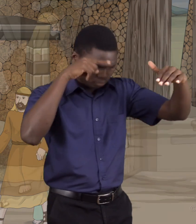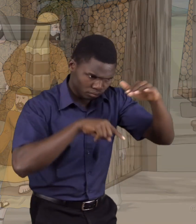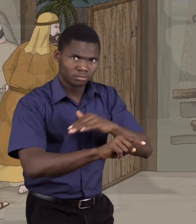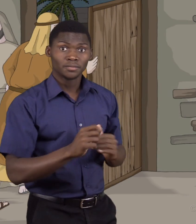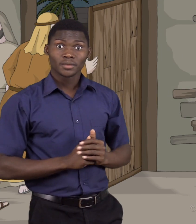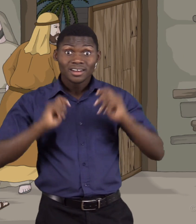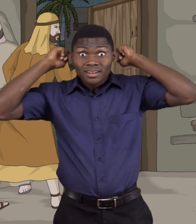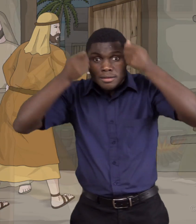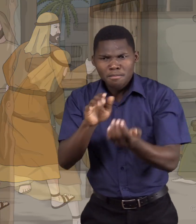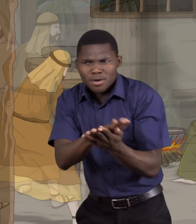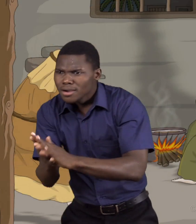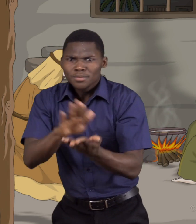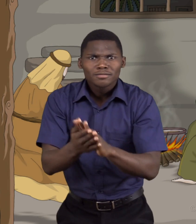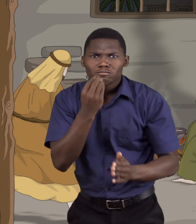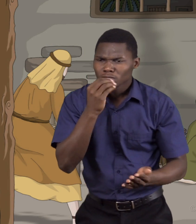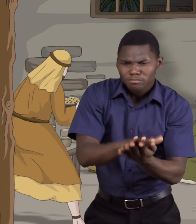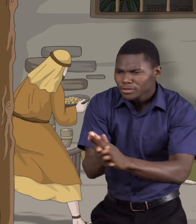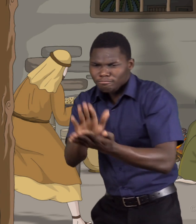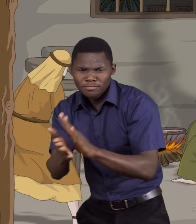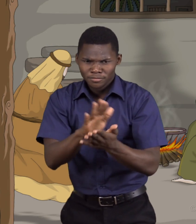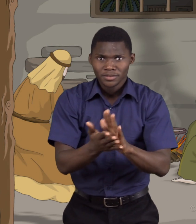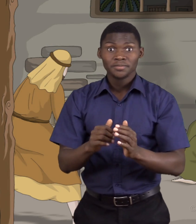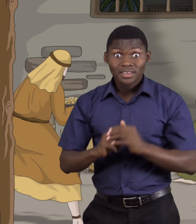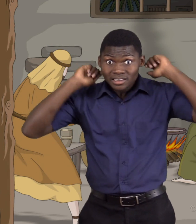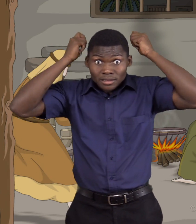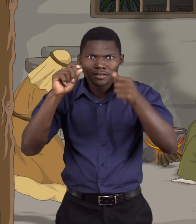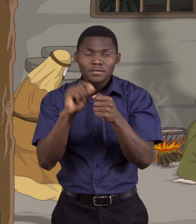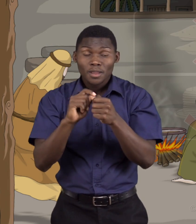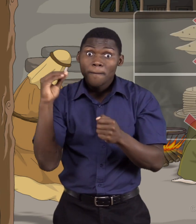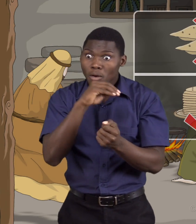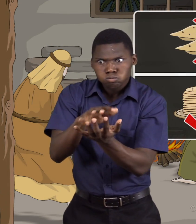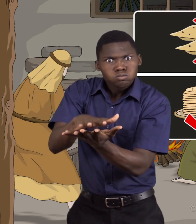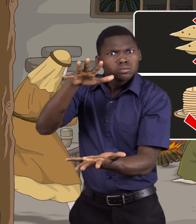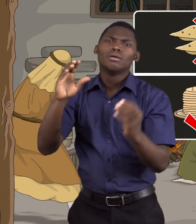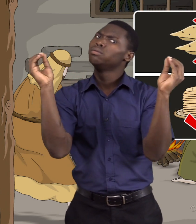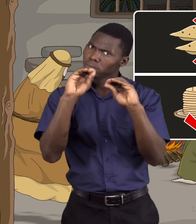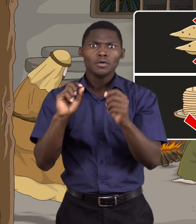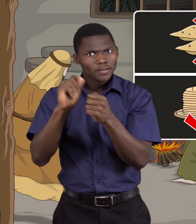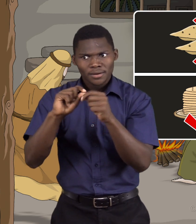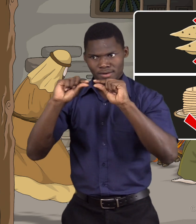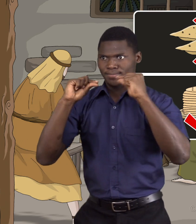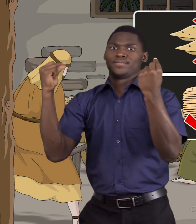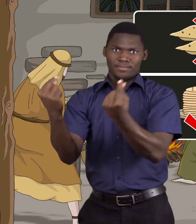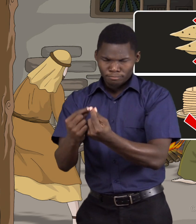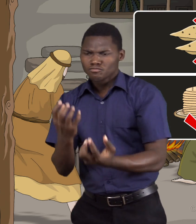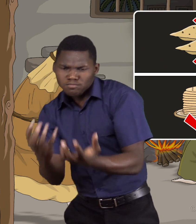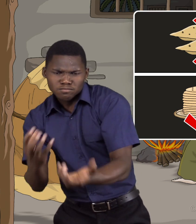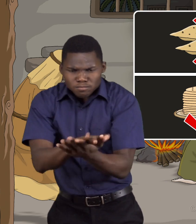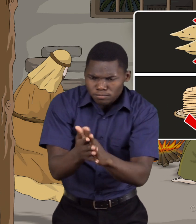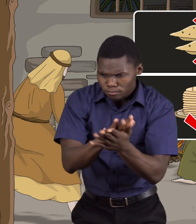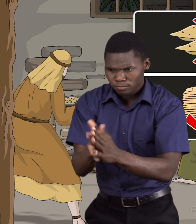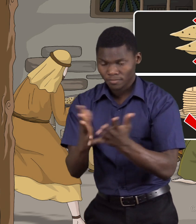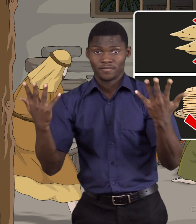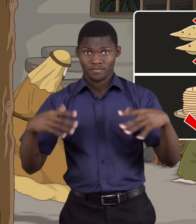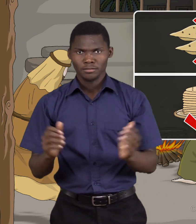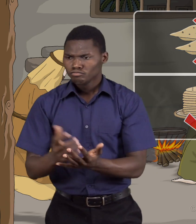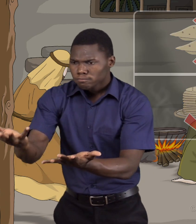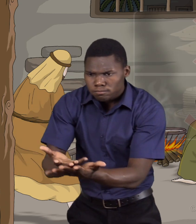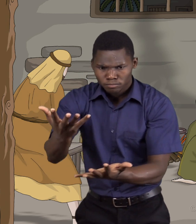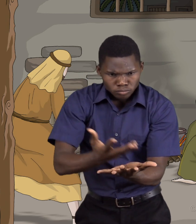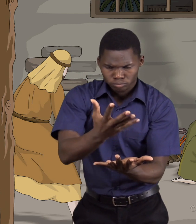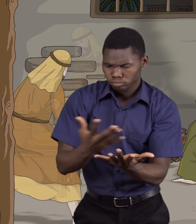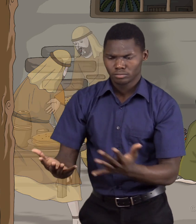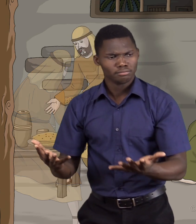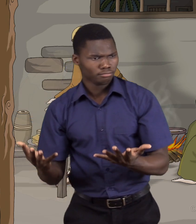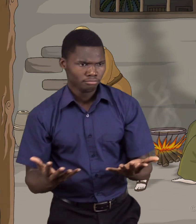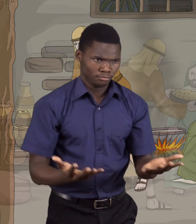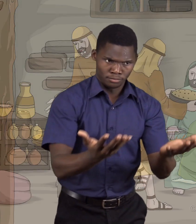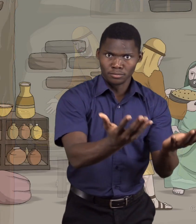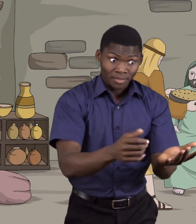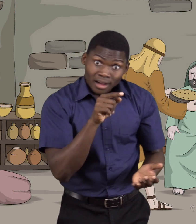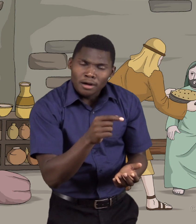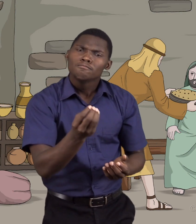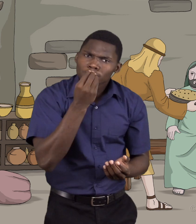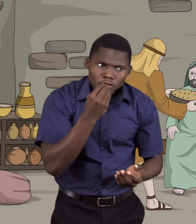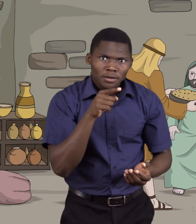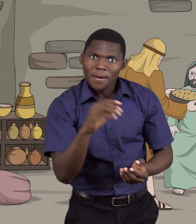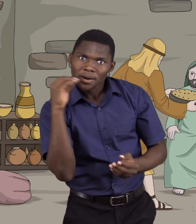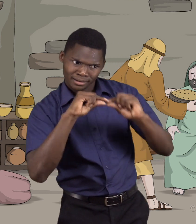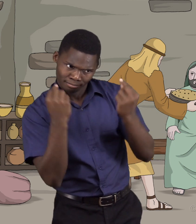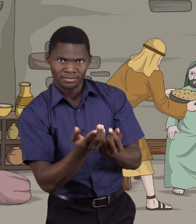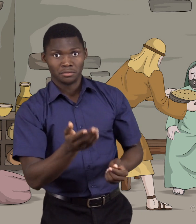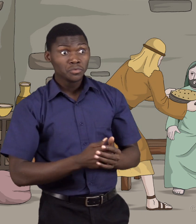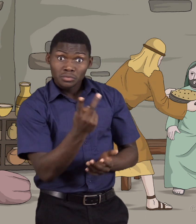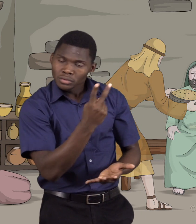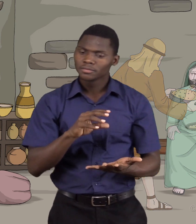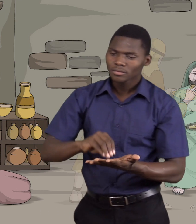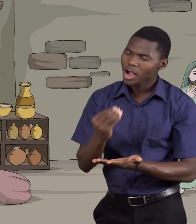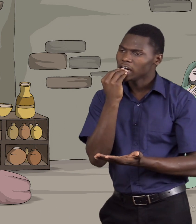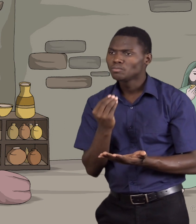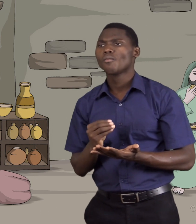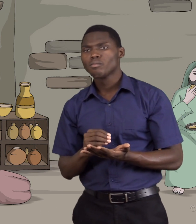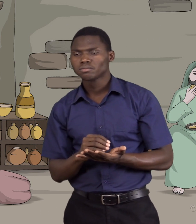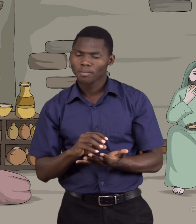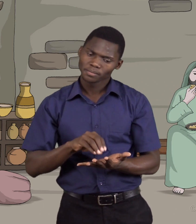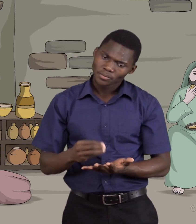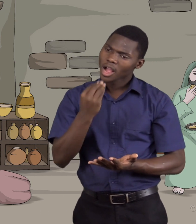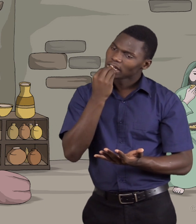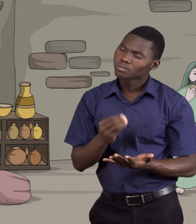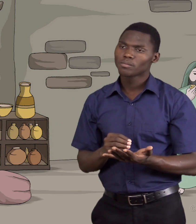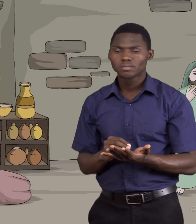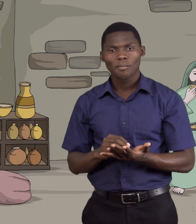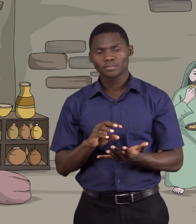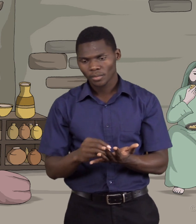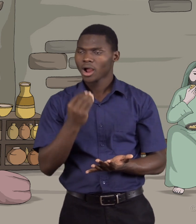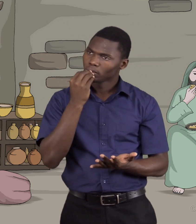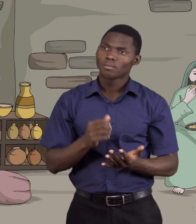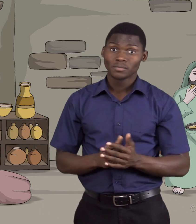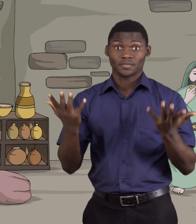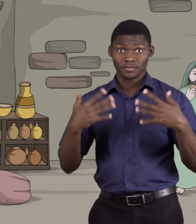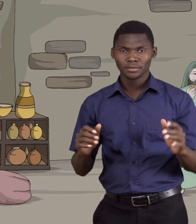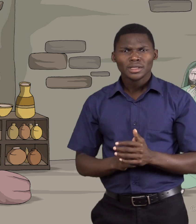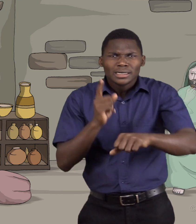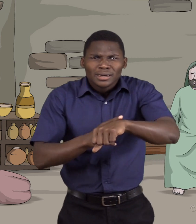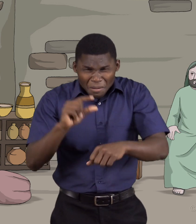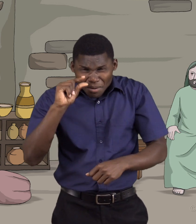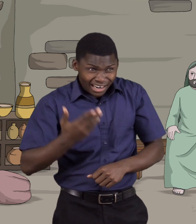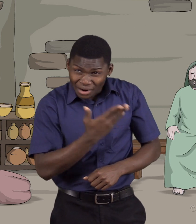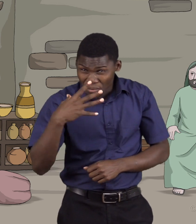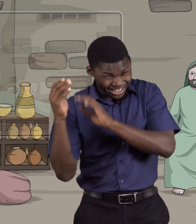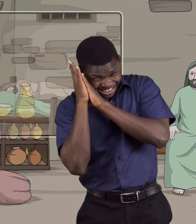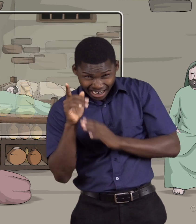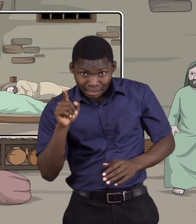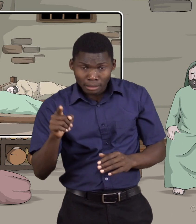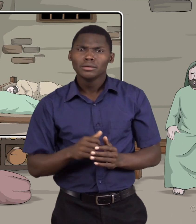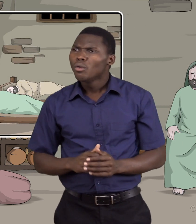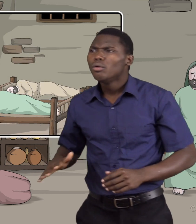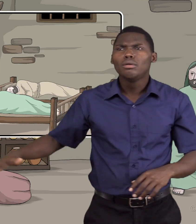He prepared a feast for them and baked unleavened bread, and they ate.